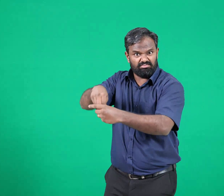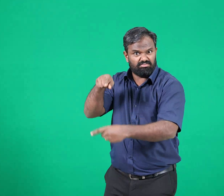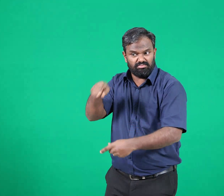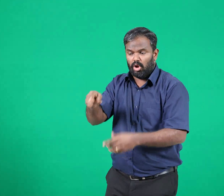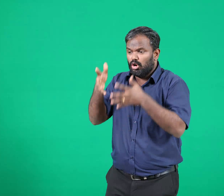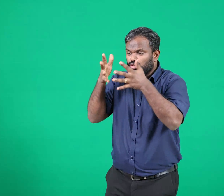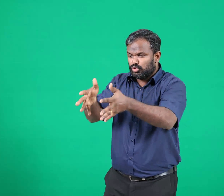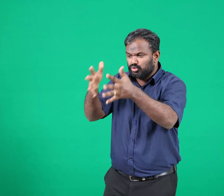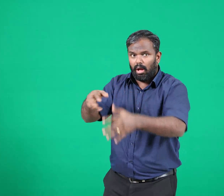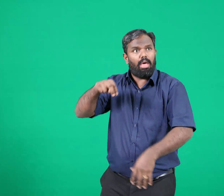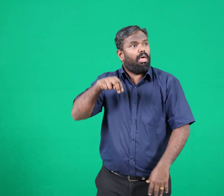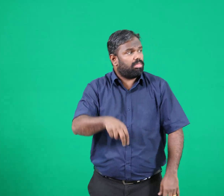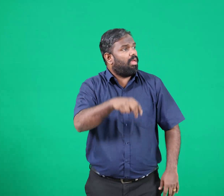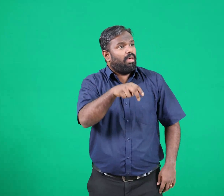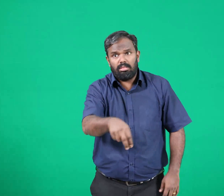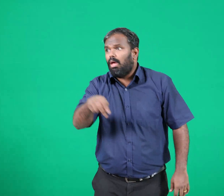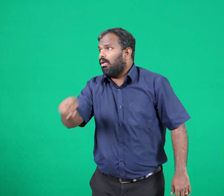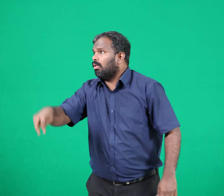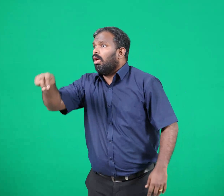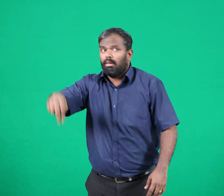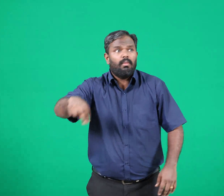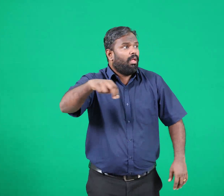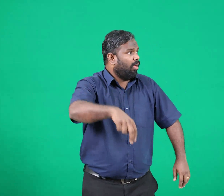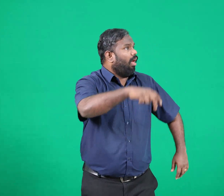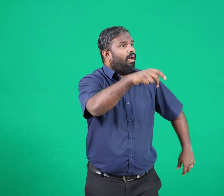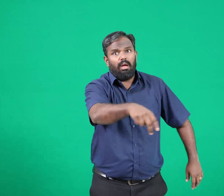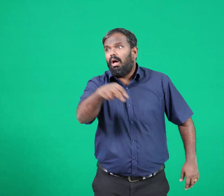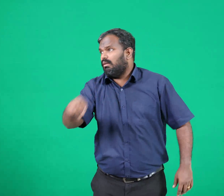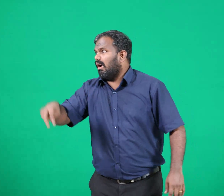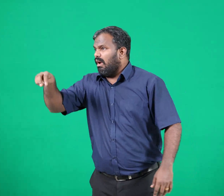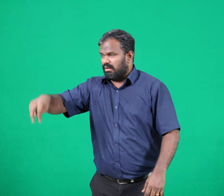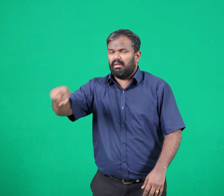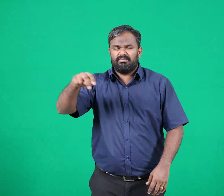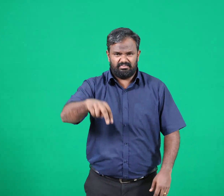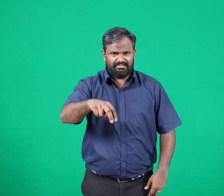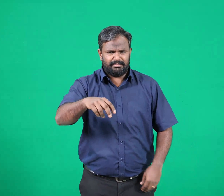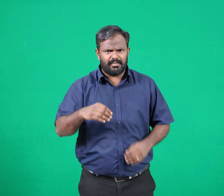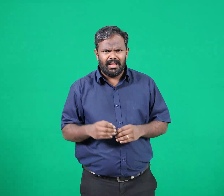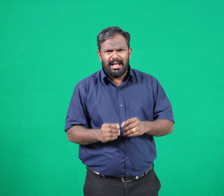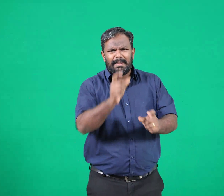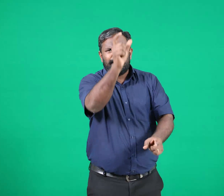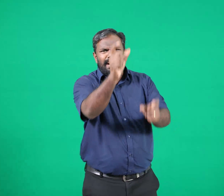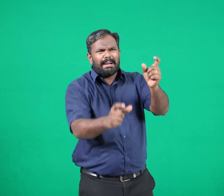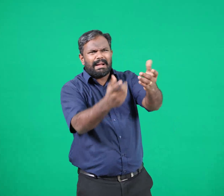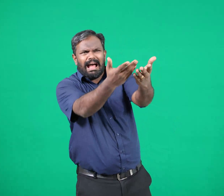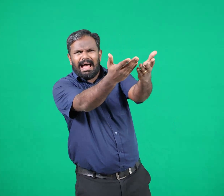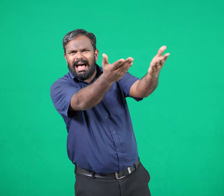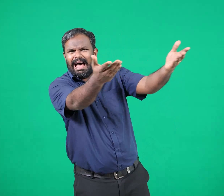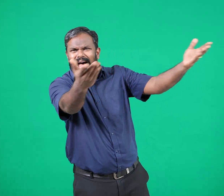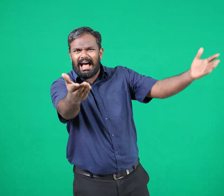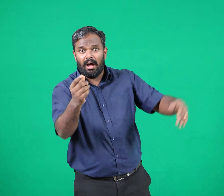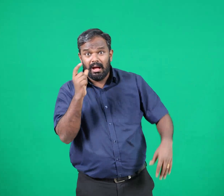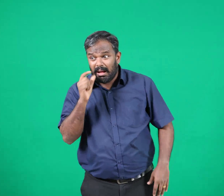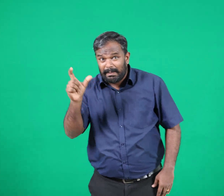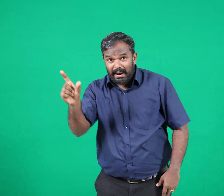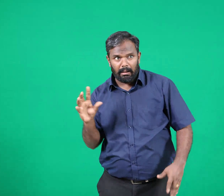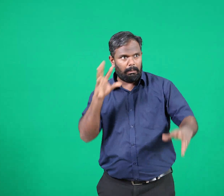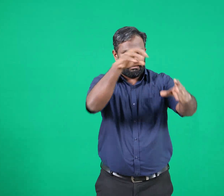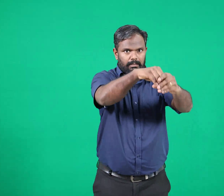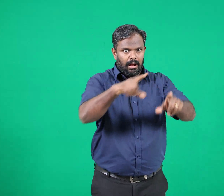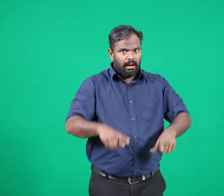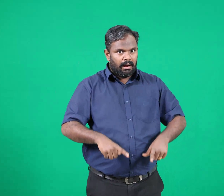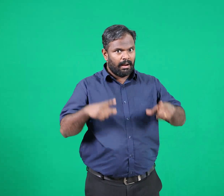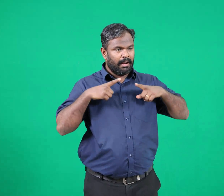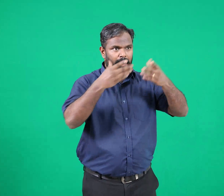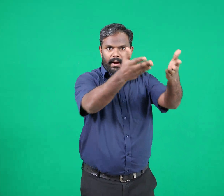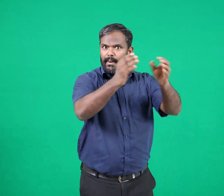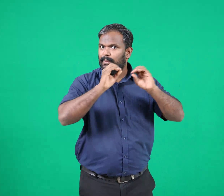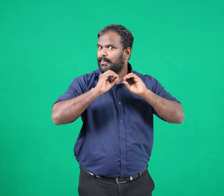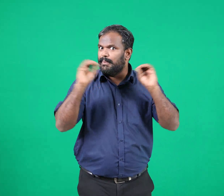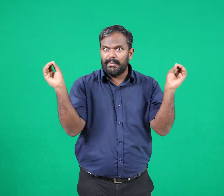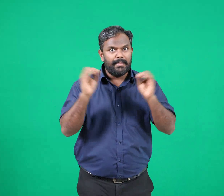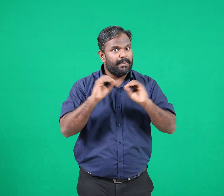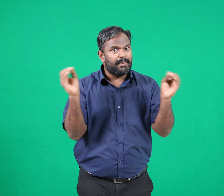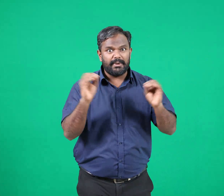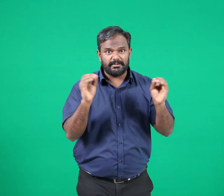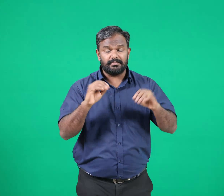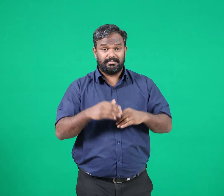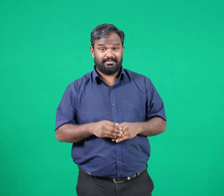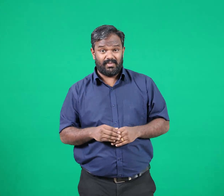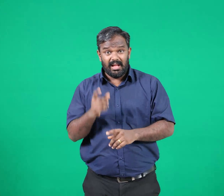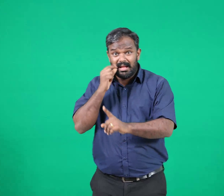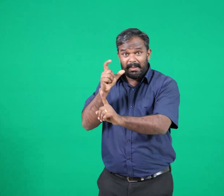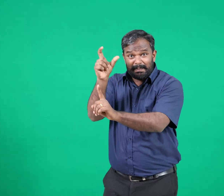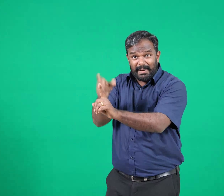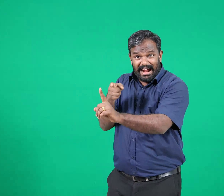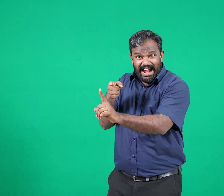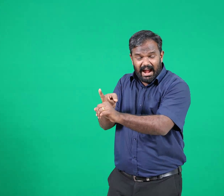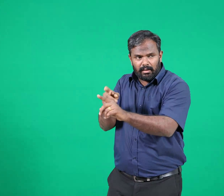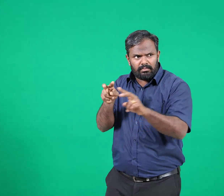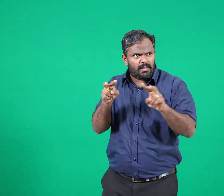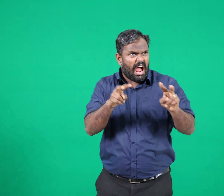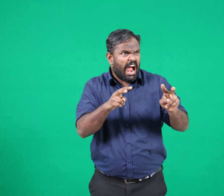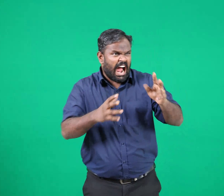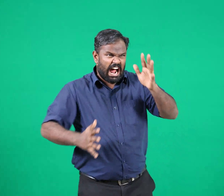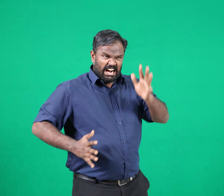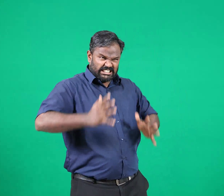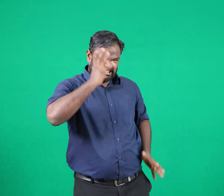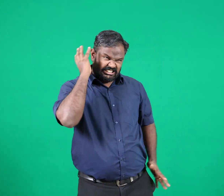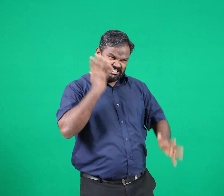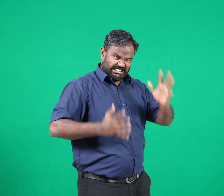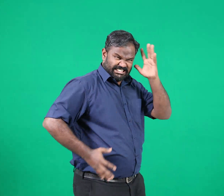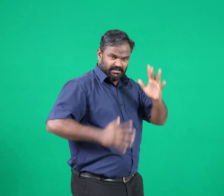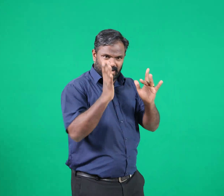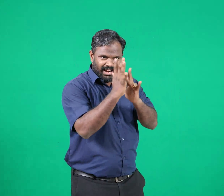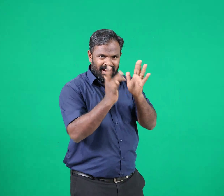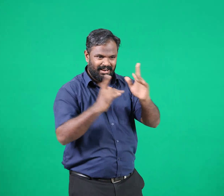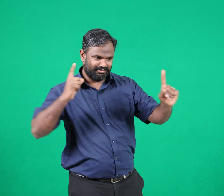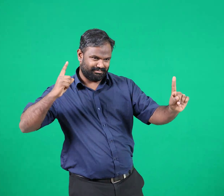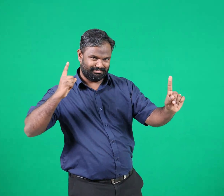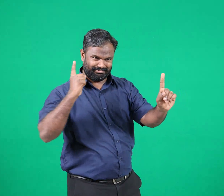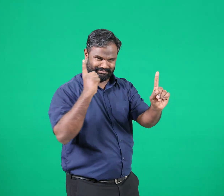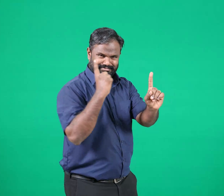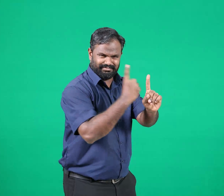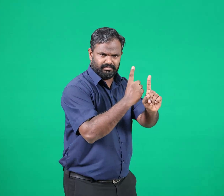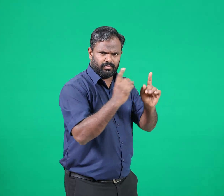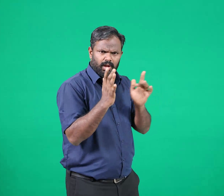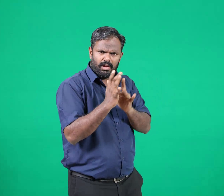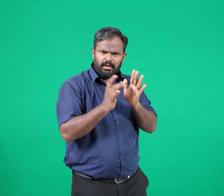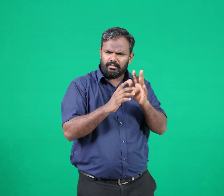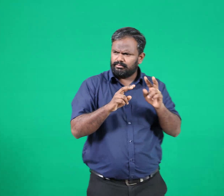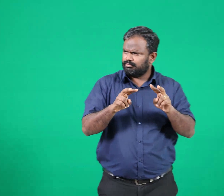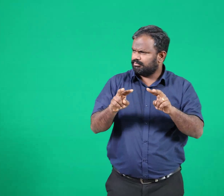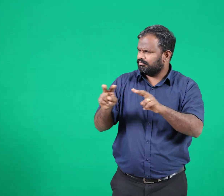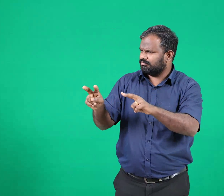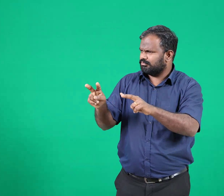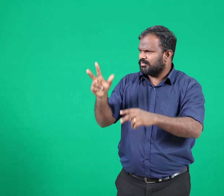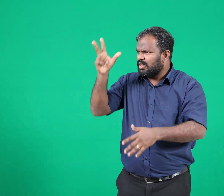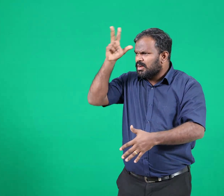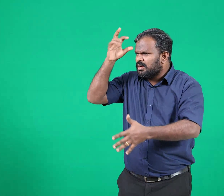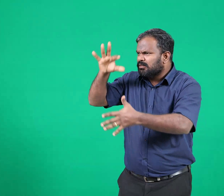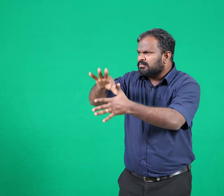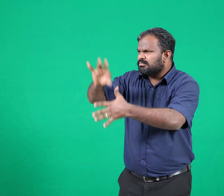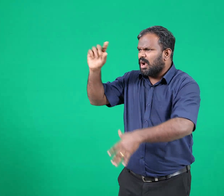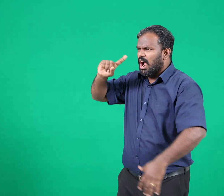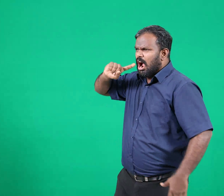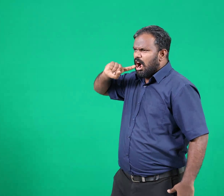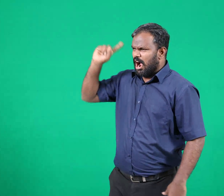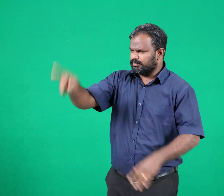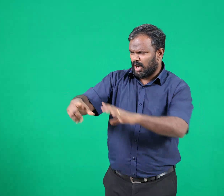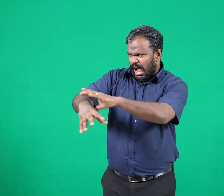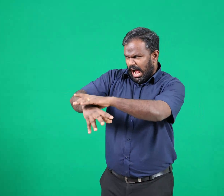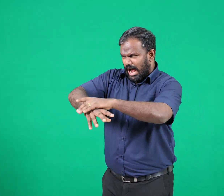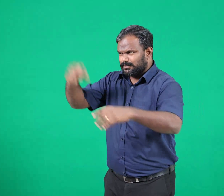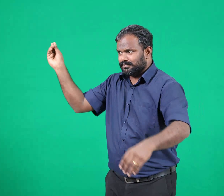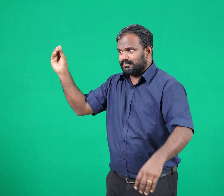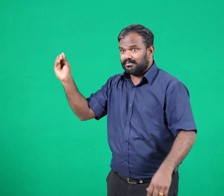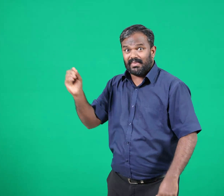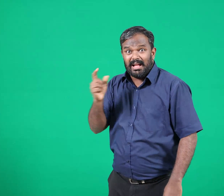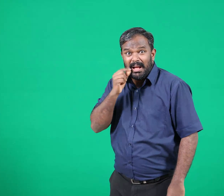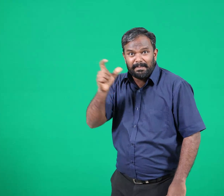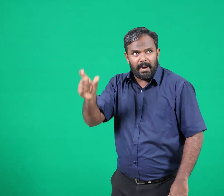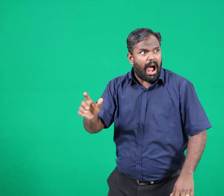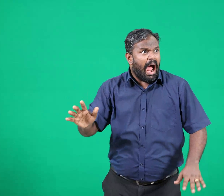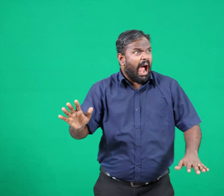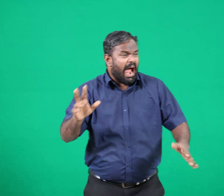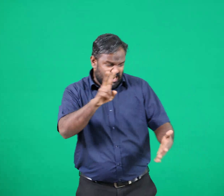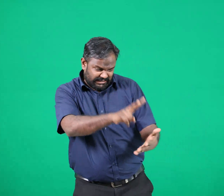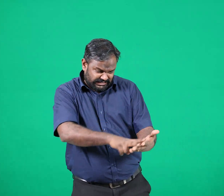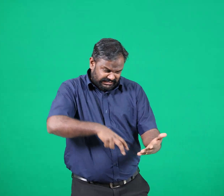I beg You not to torture me!" For Jesus had commanded the unclean spirit to come out of the man.